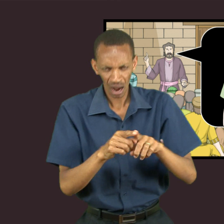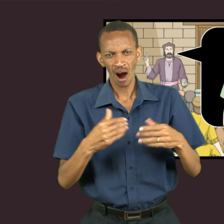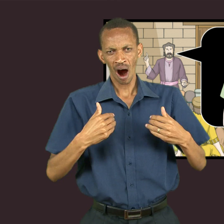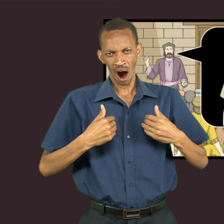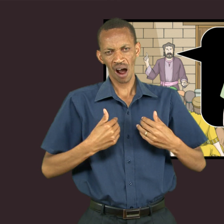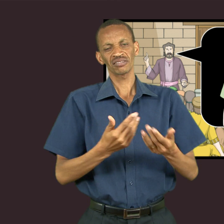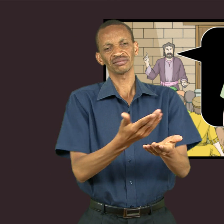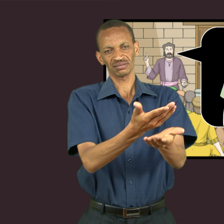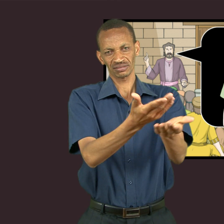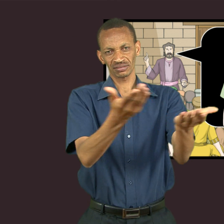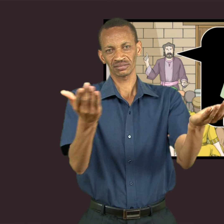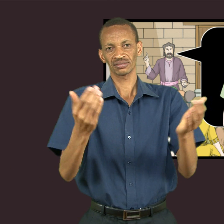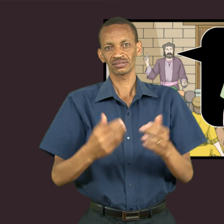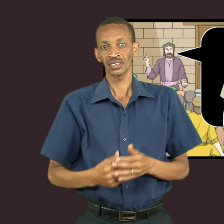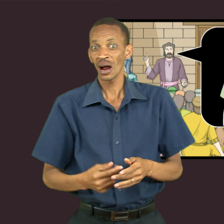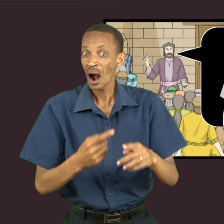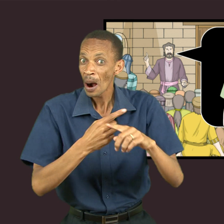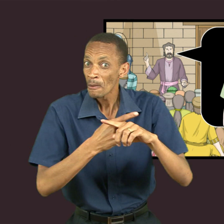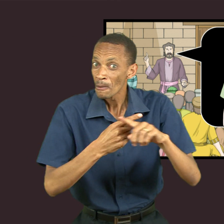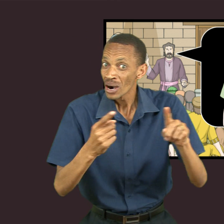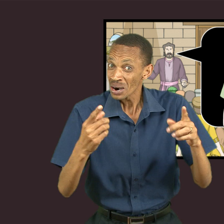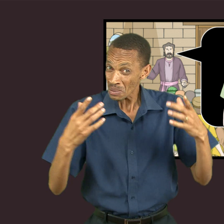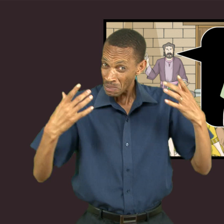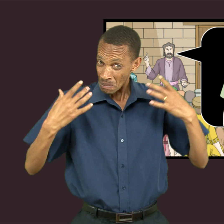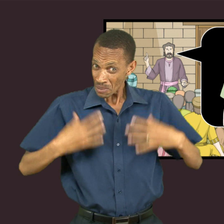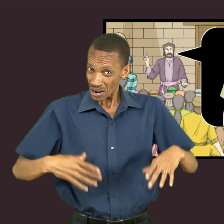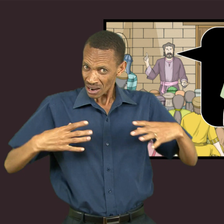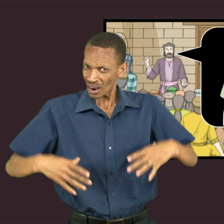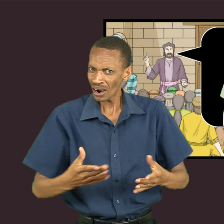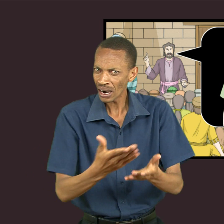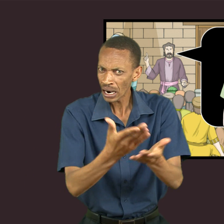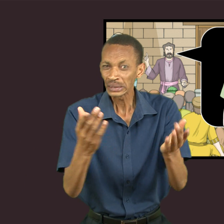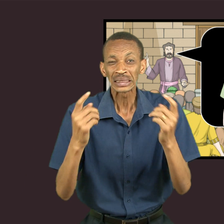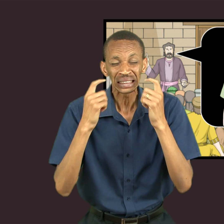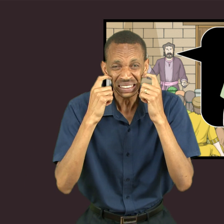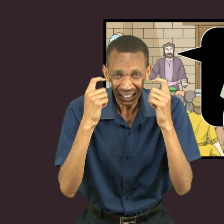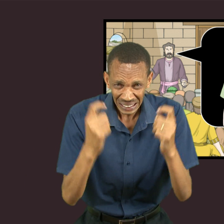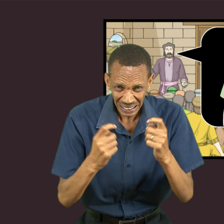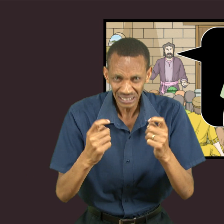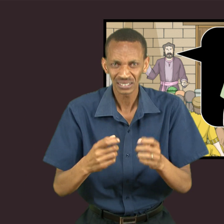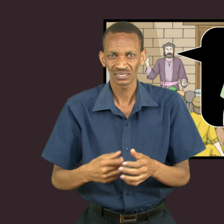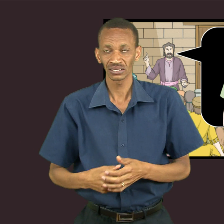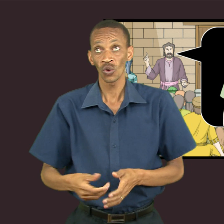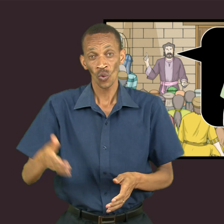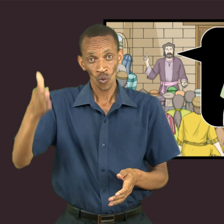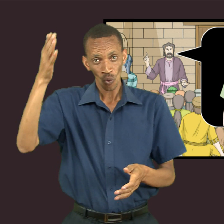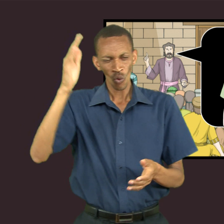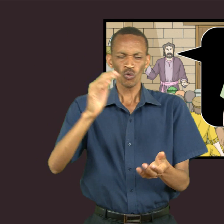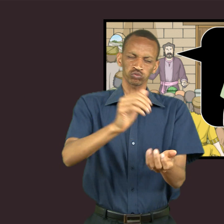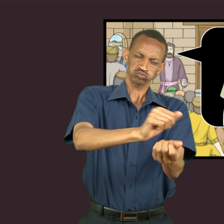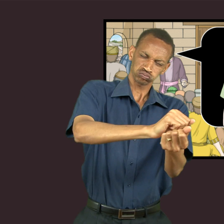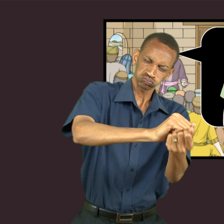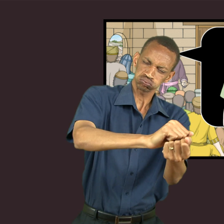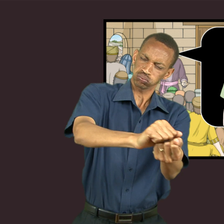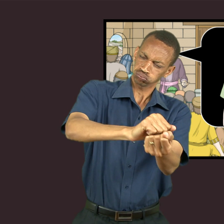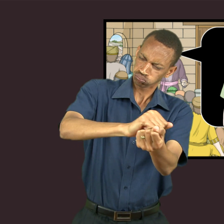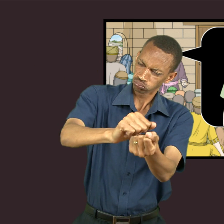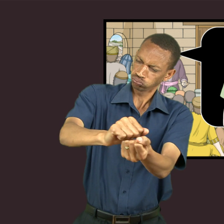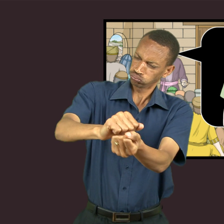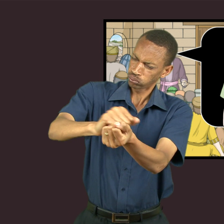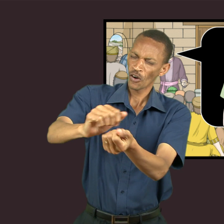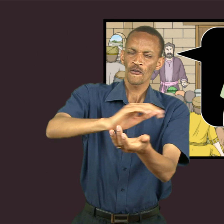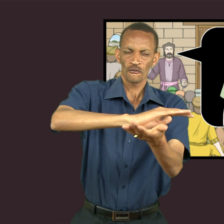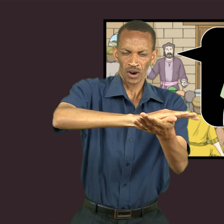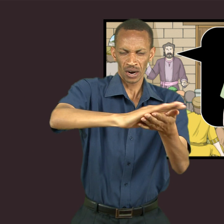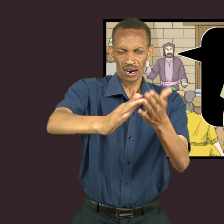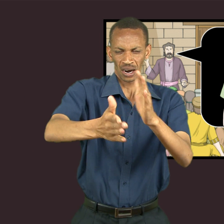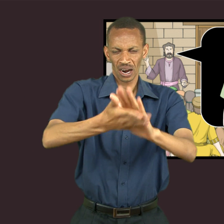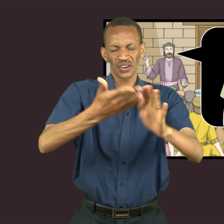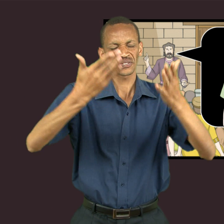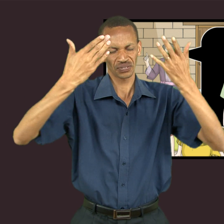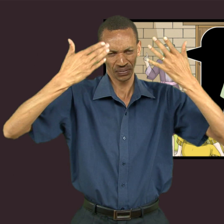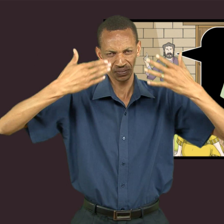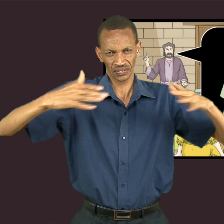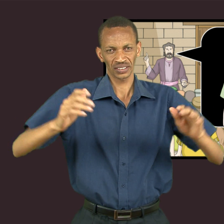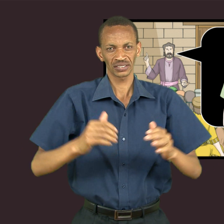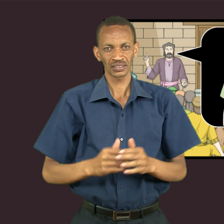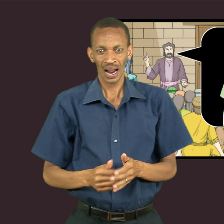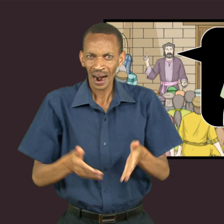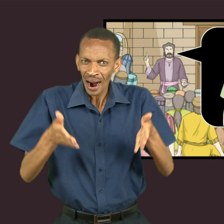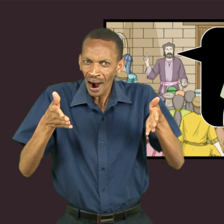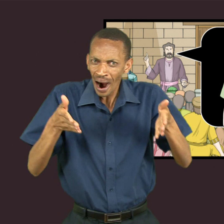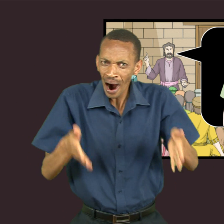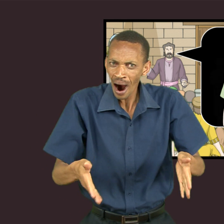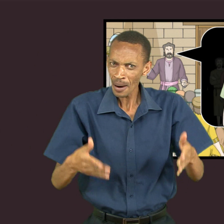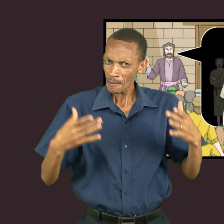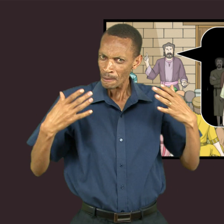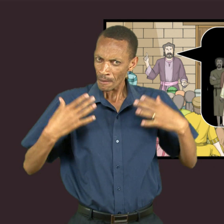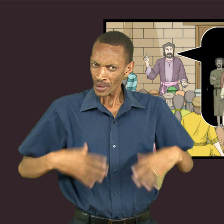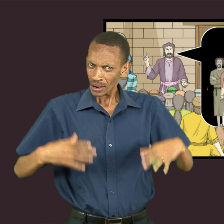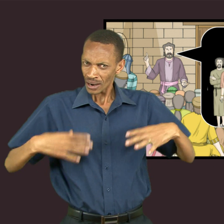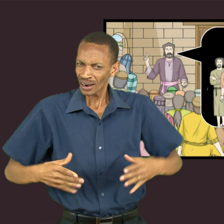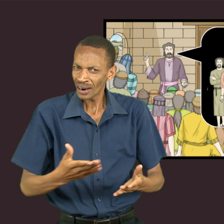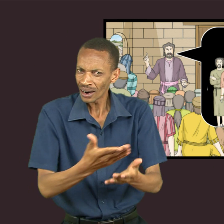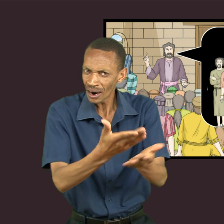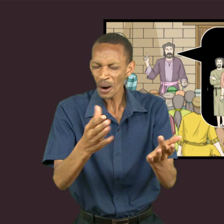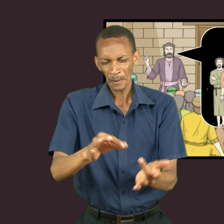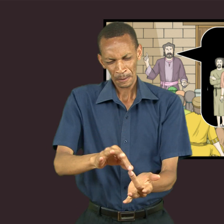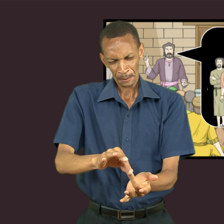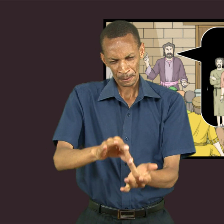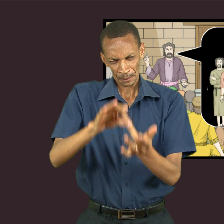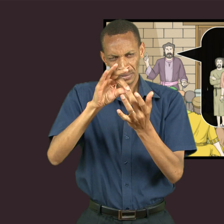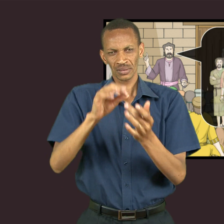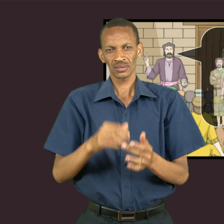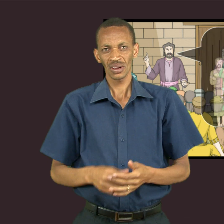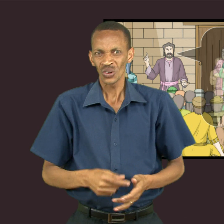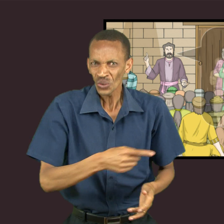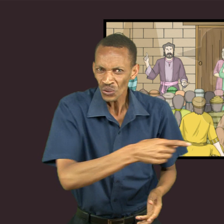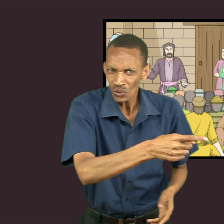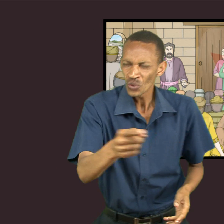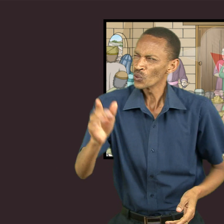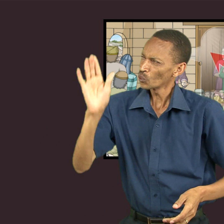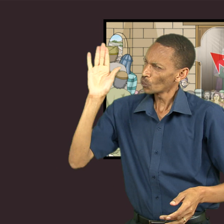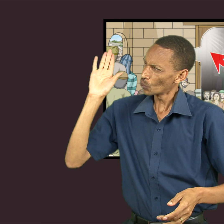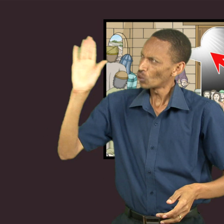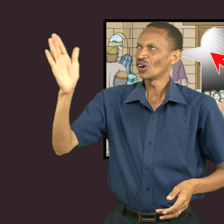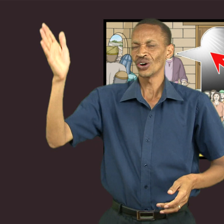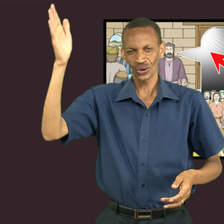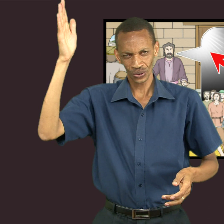And that is what some of you were.